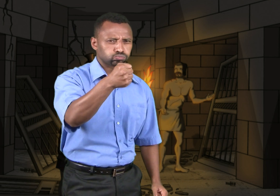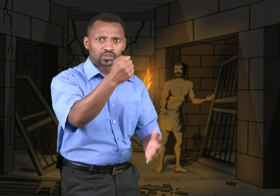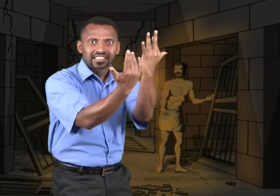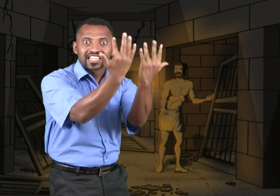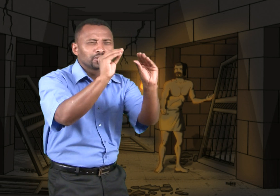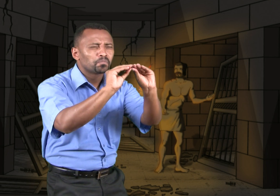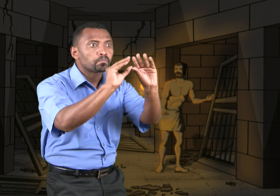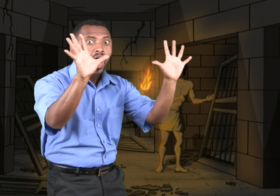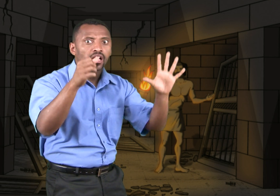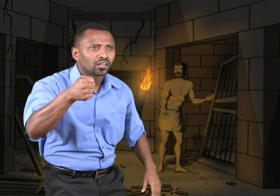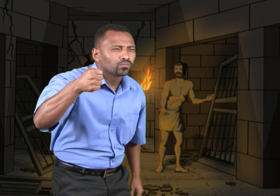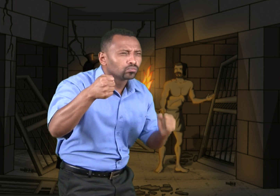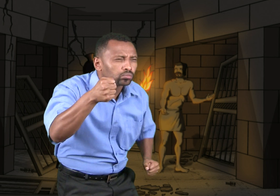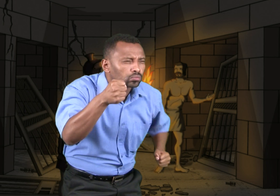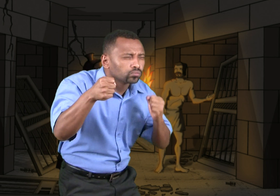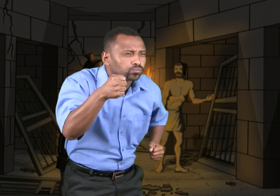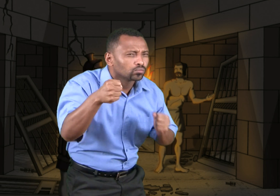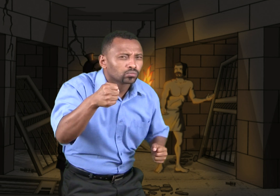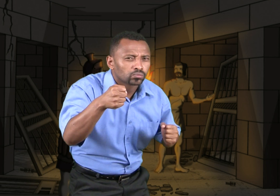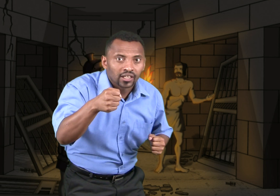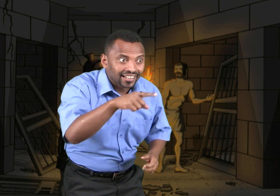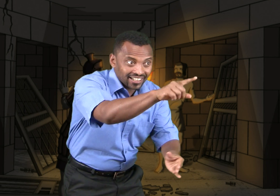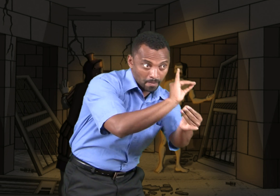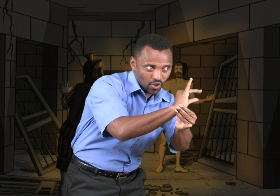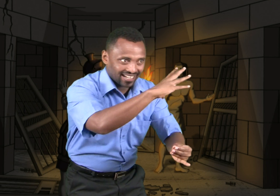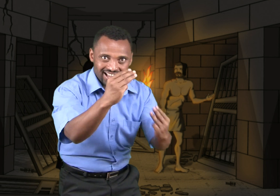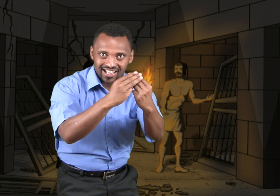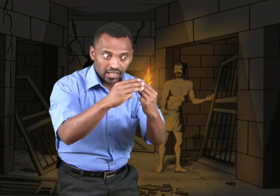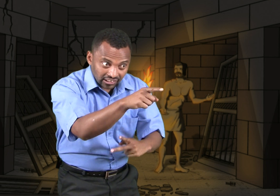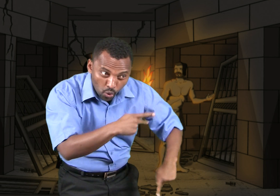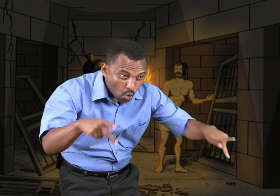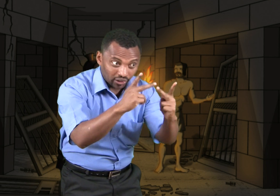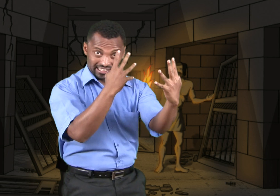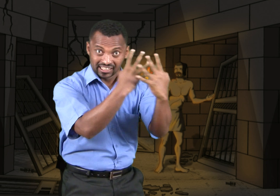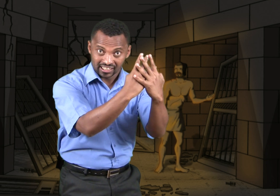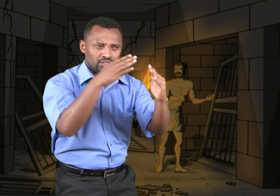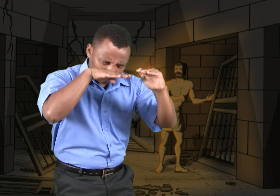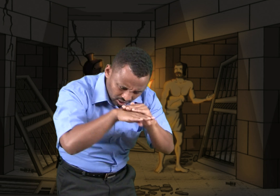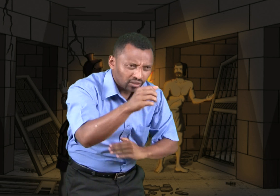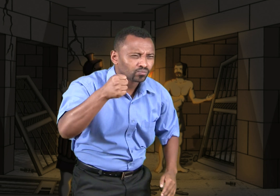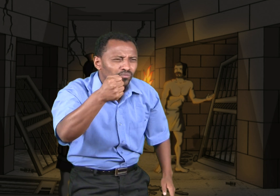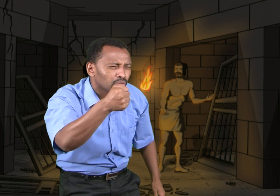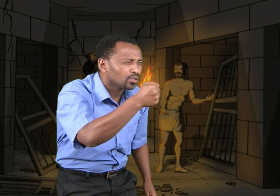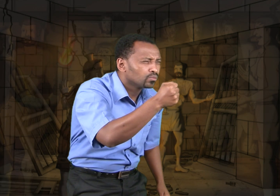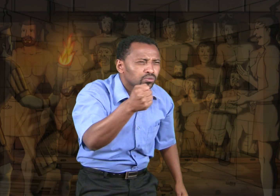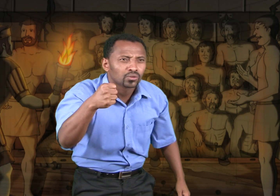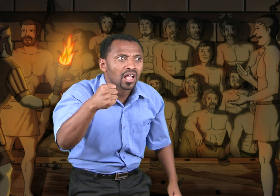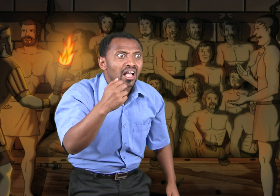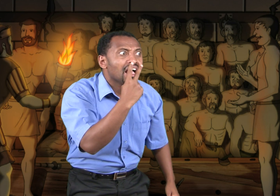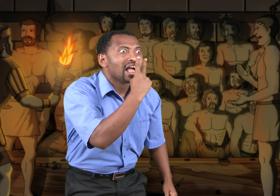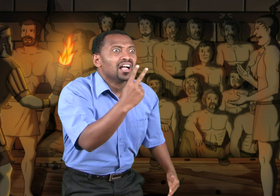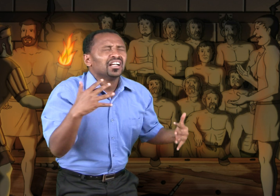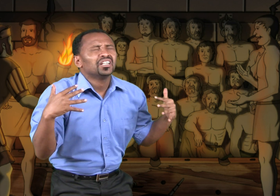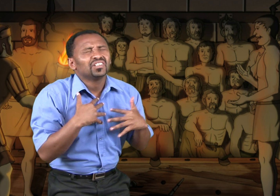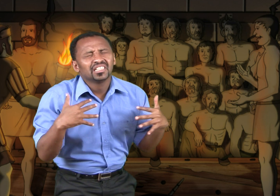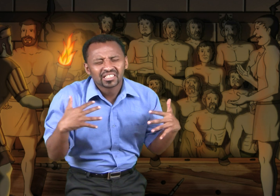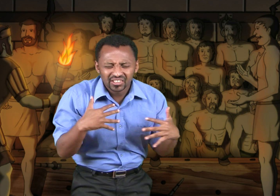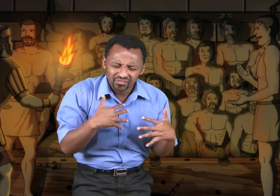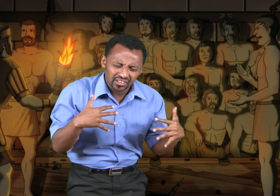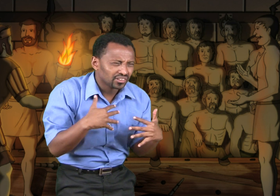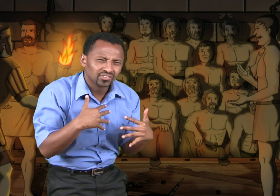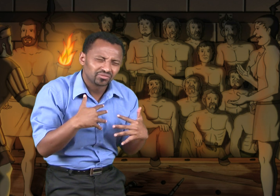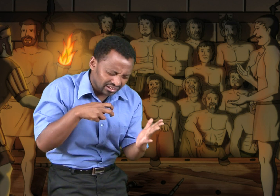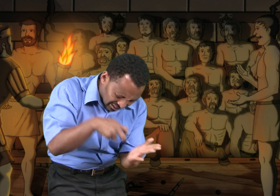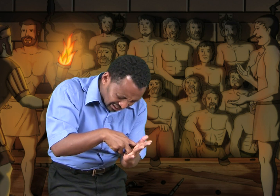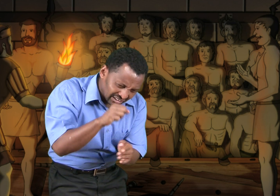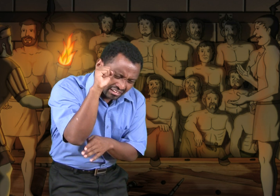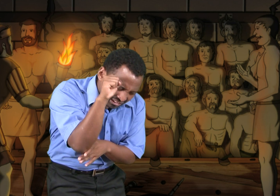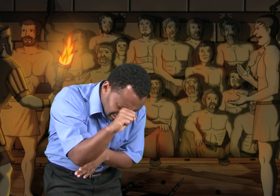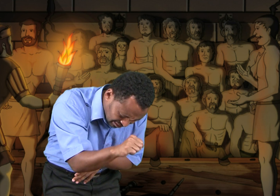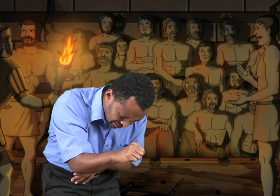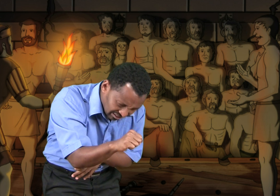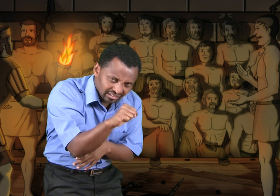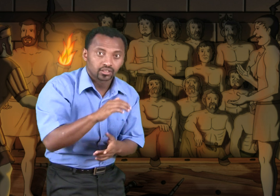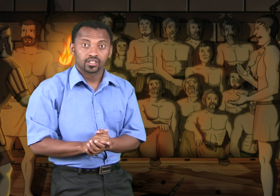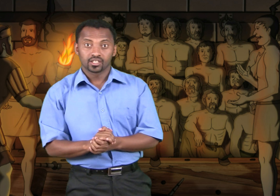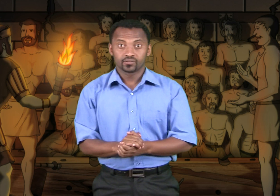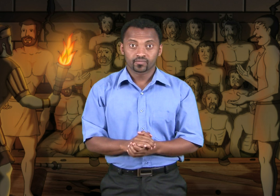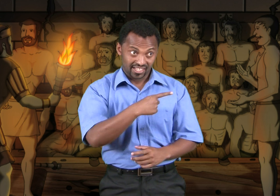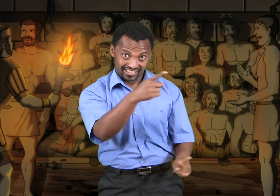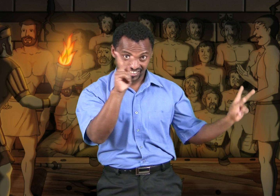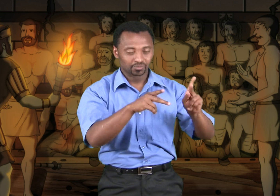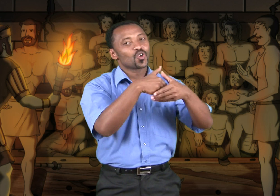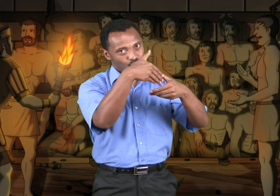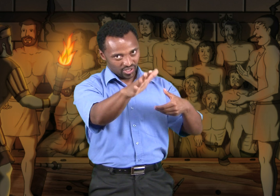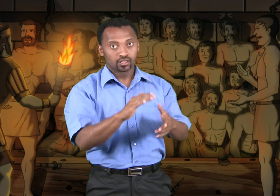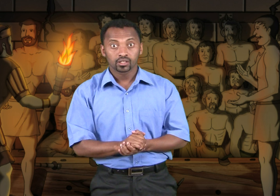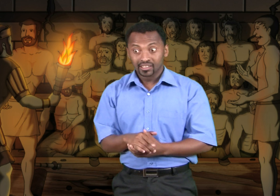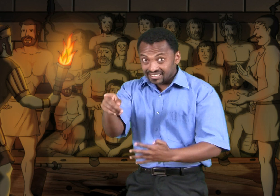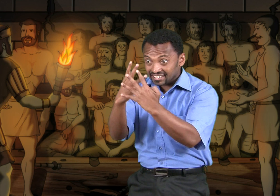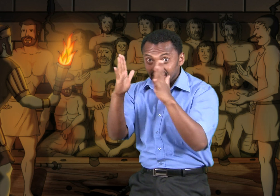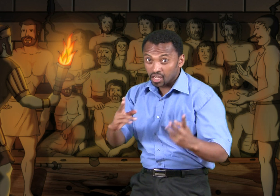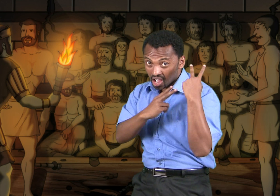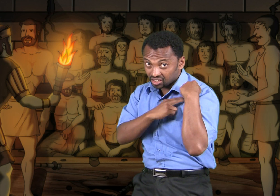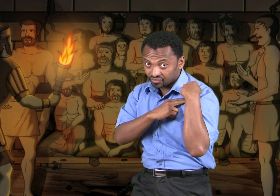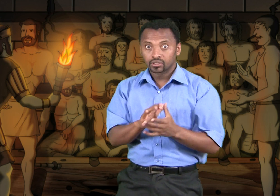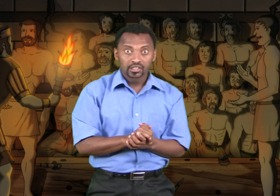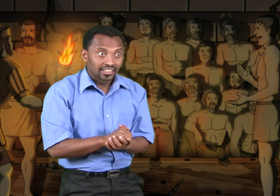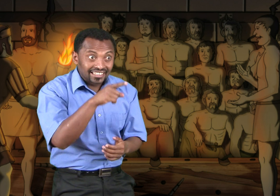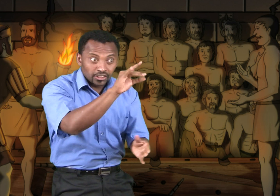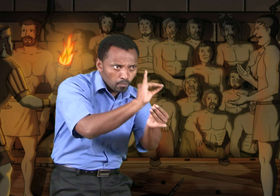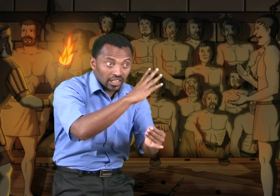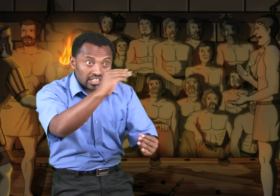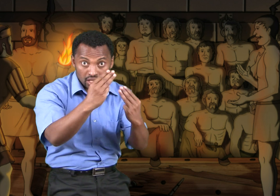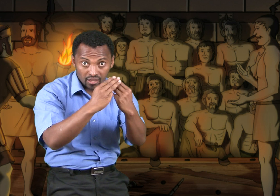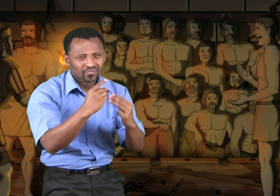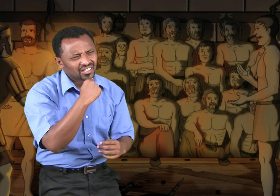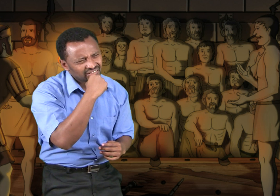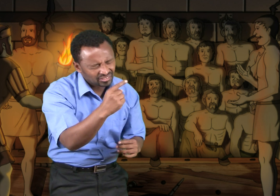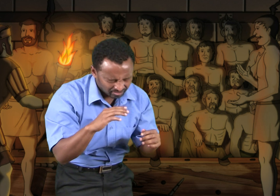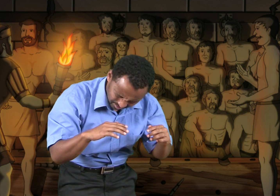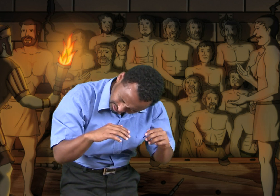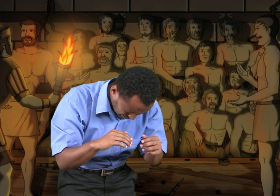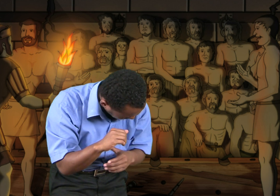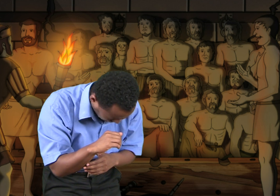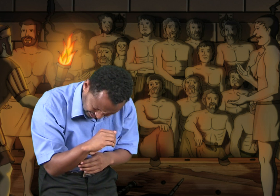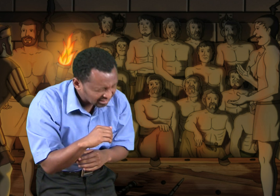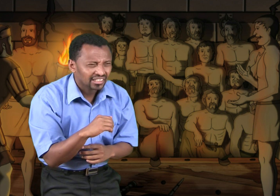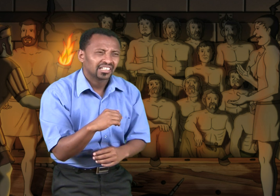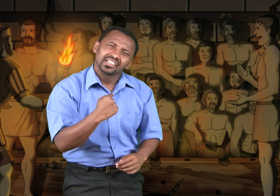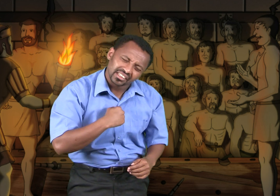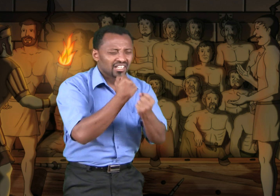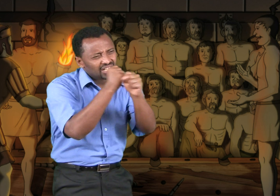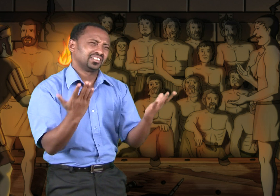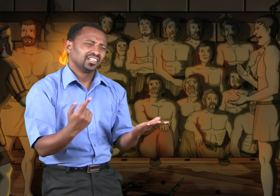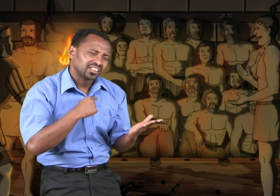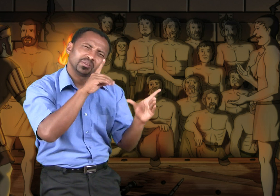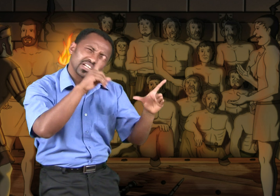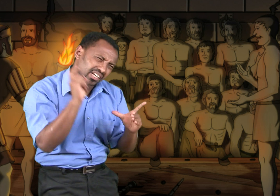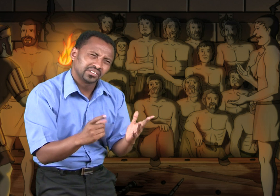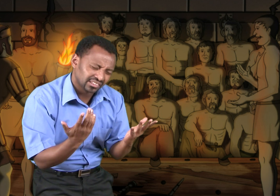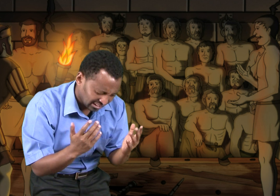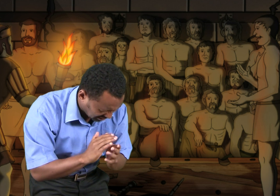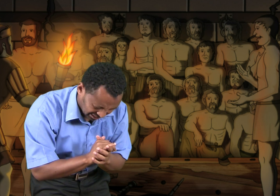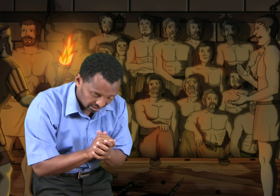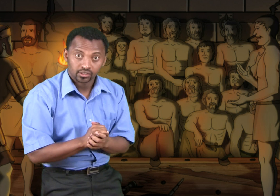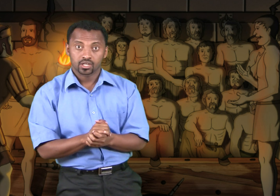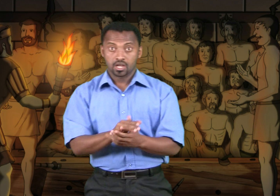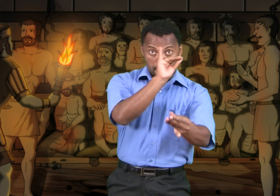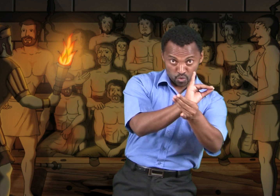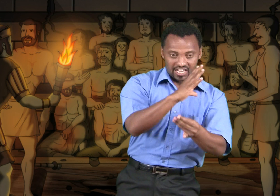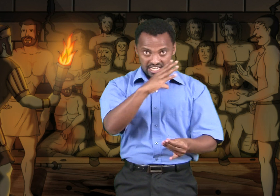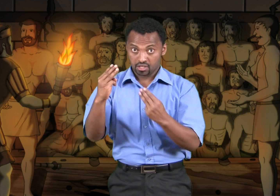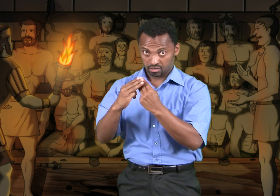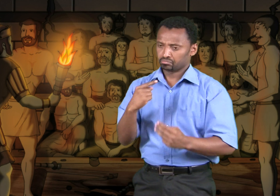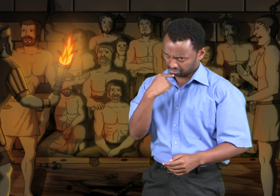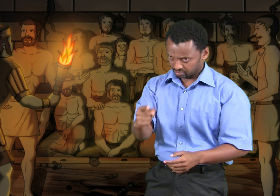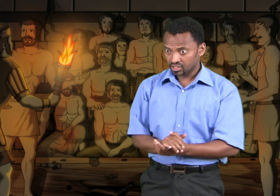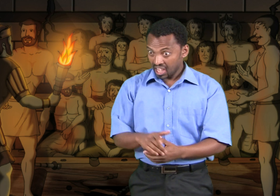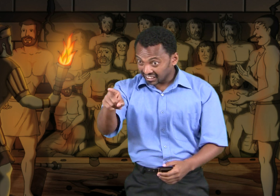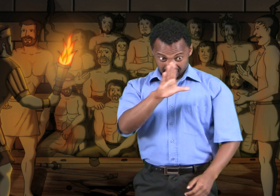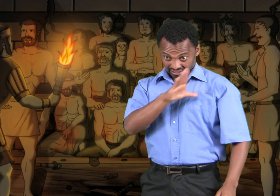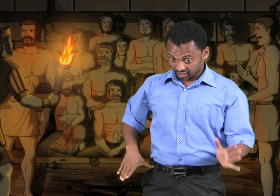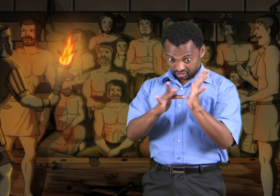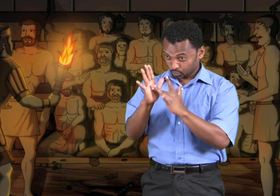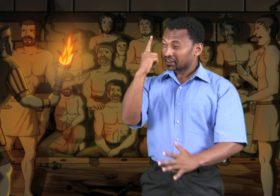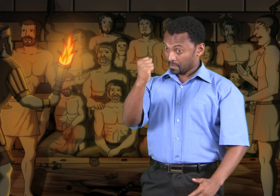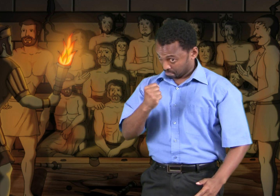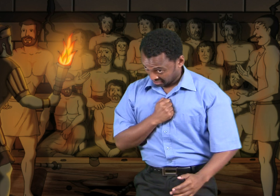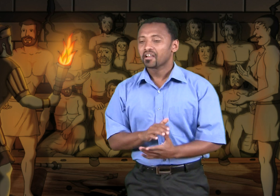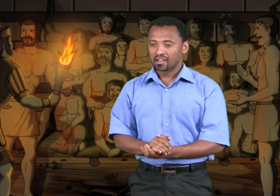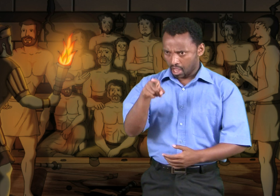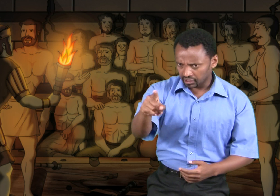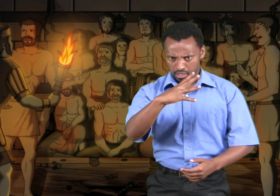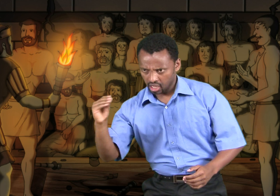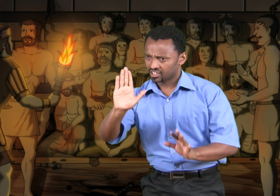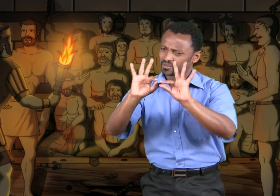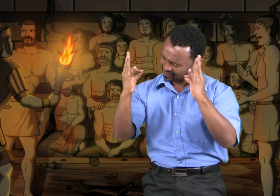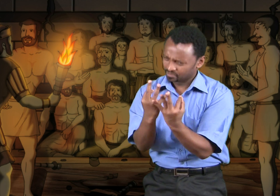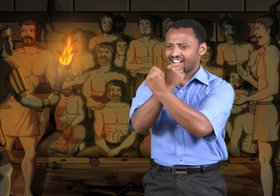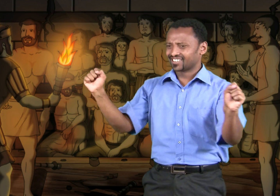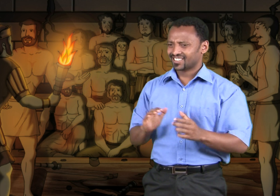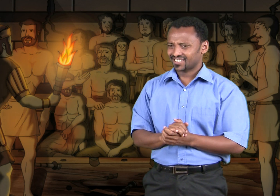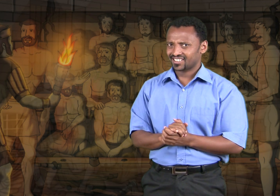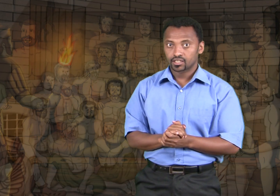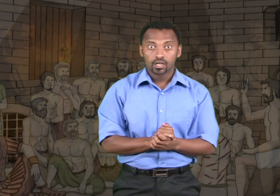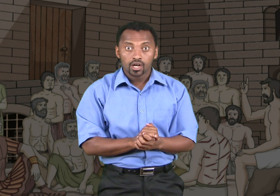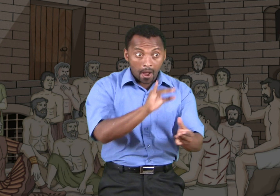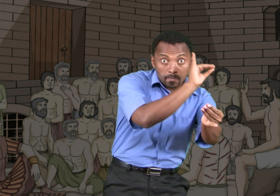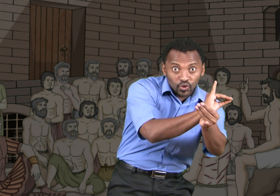Calling for lights, the jailer rushed in and fell trembling before Paul and Silas.